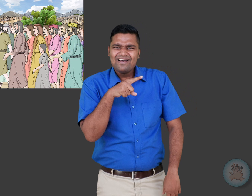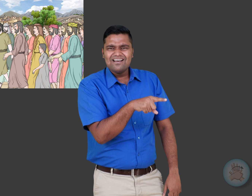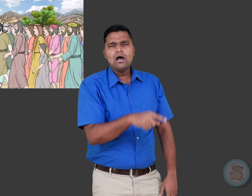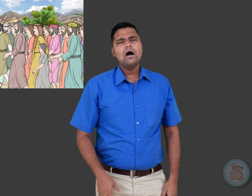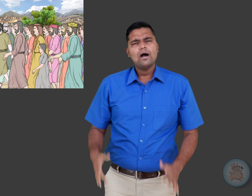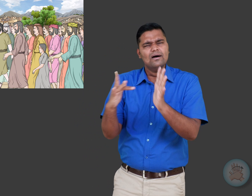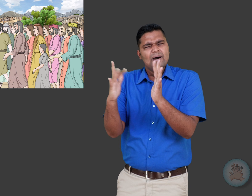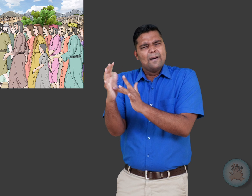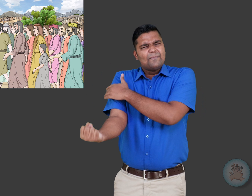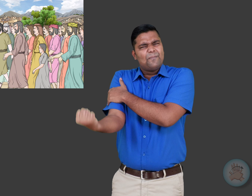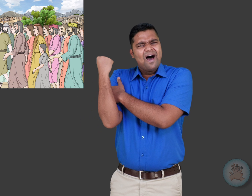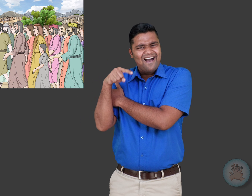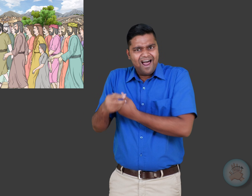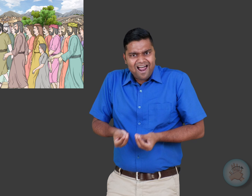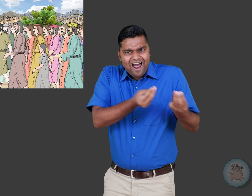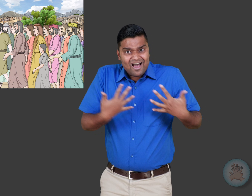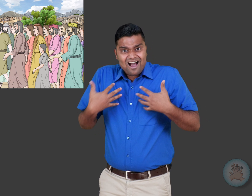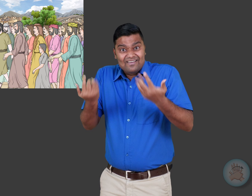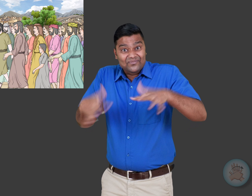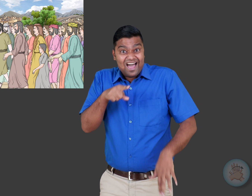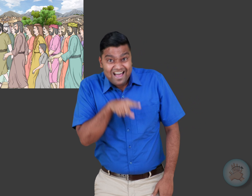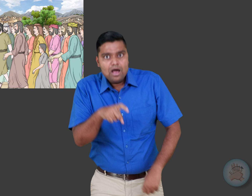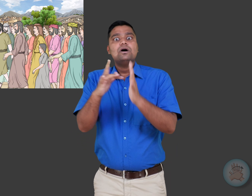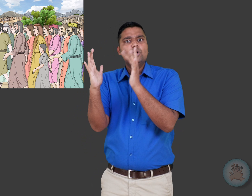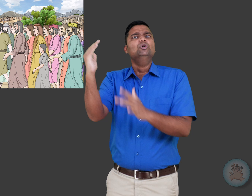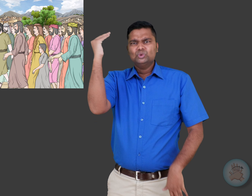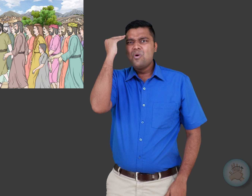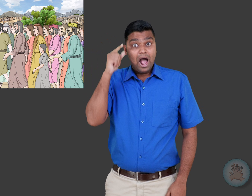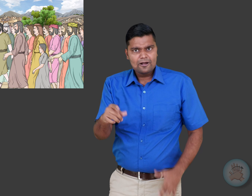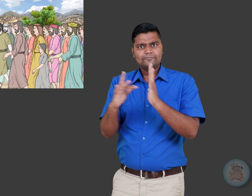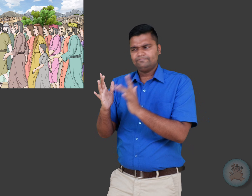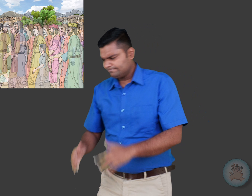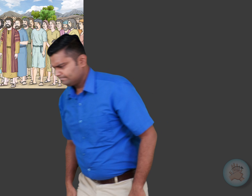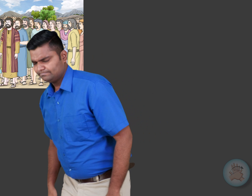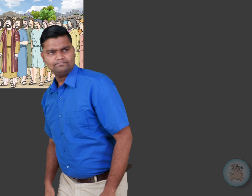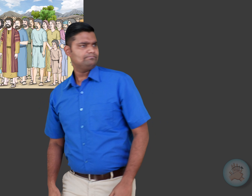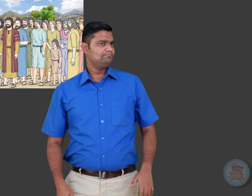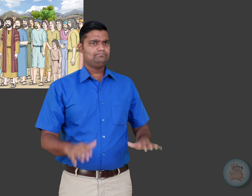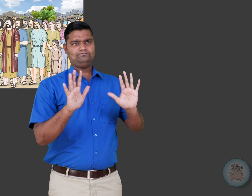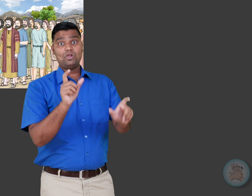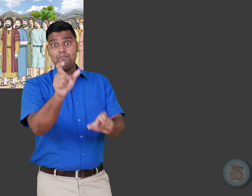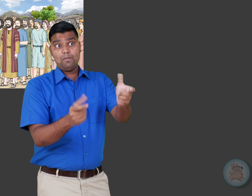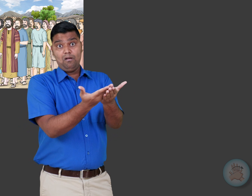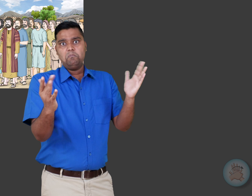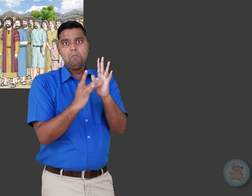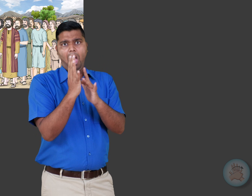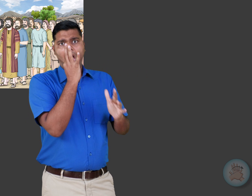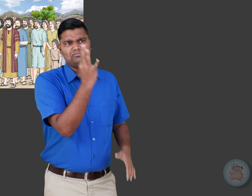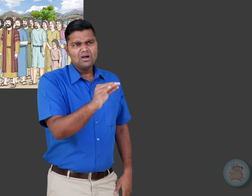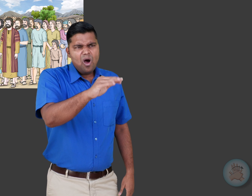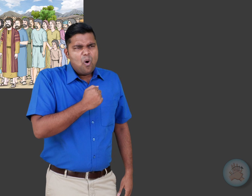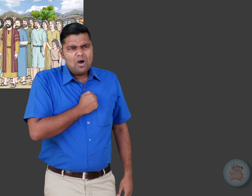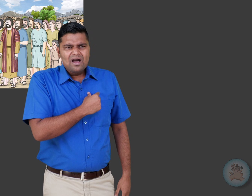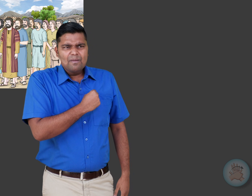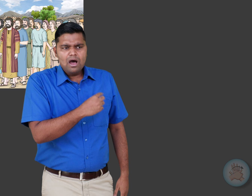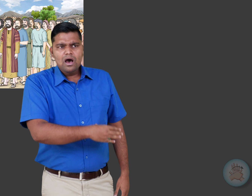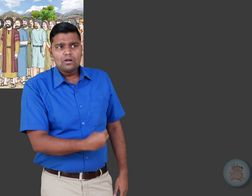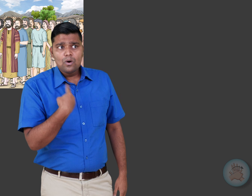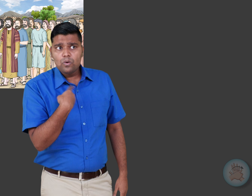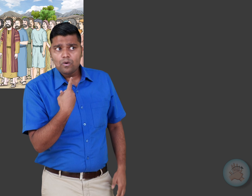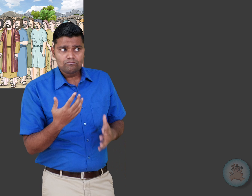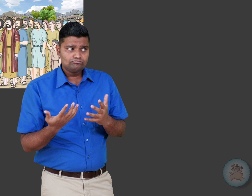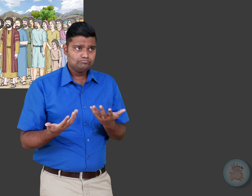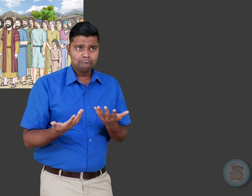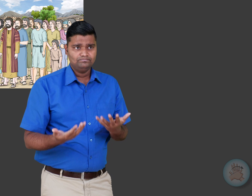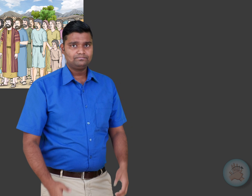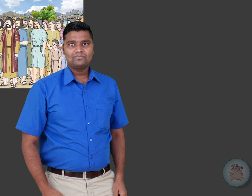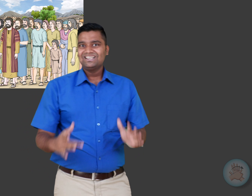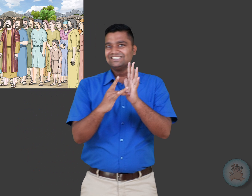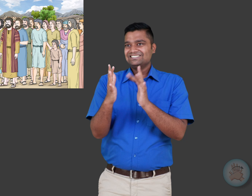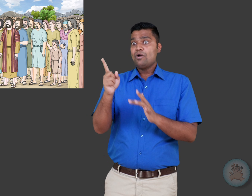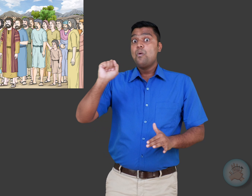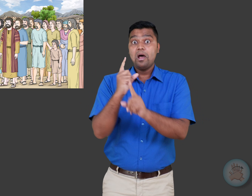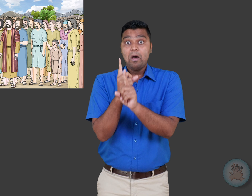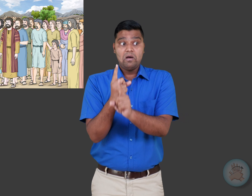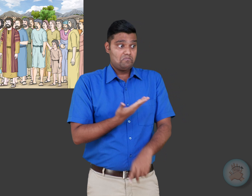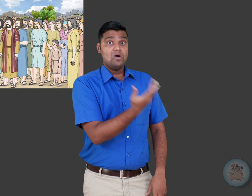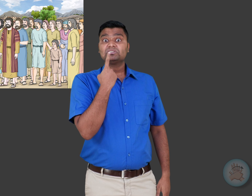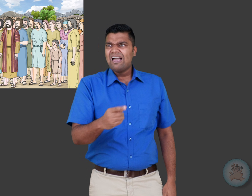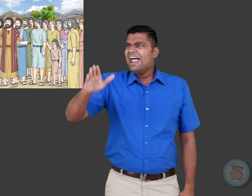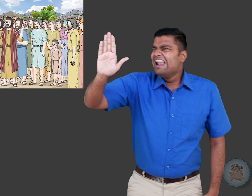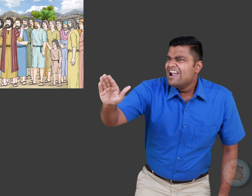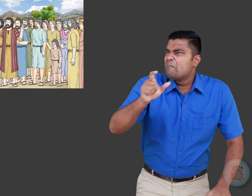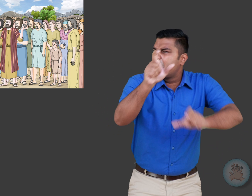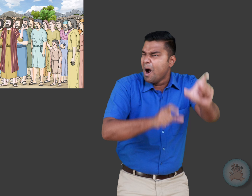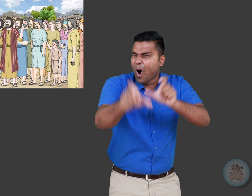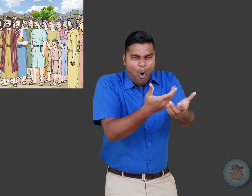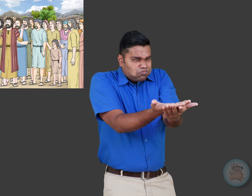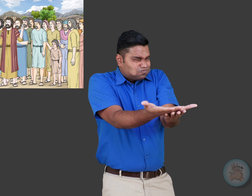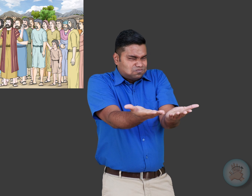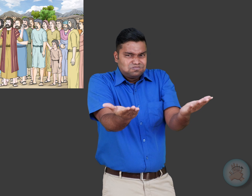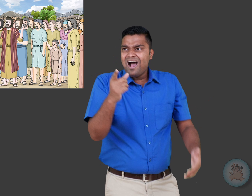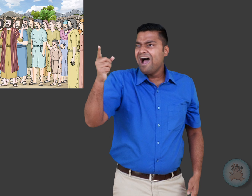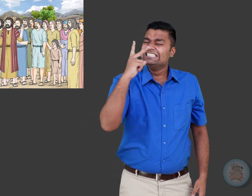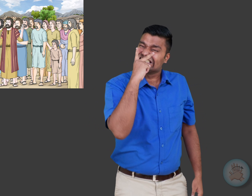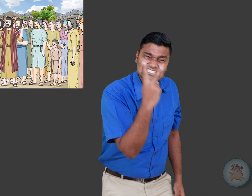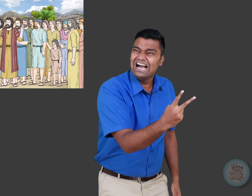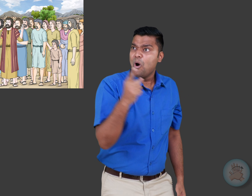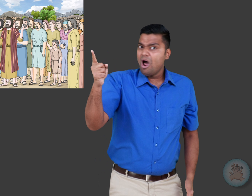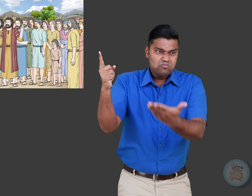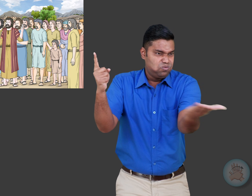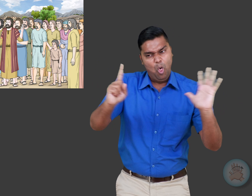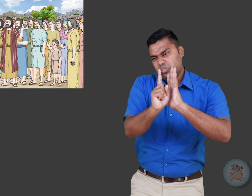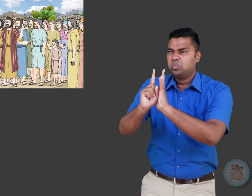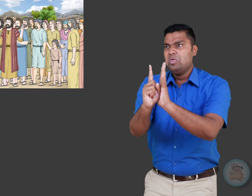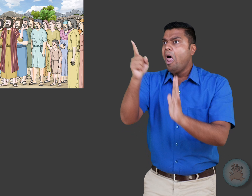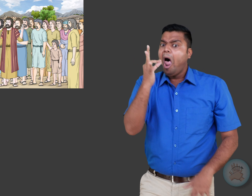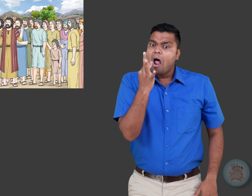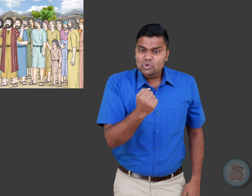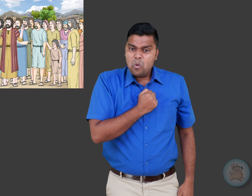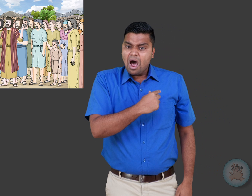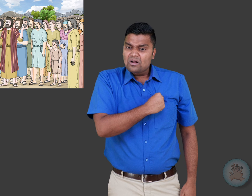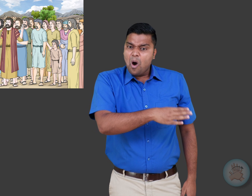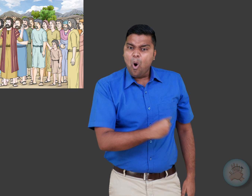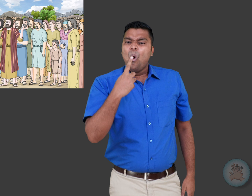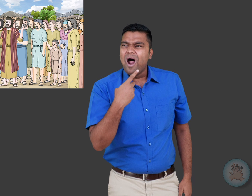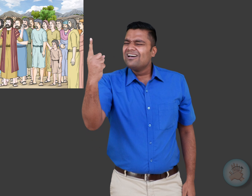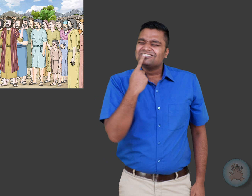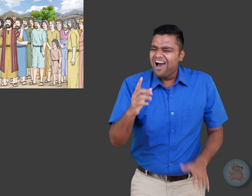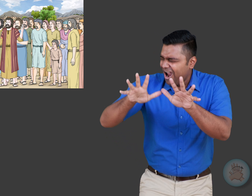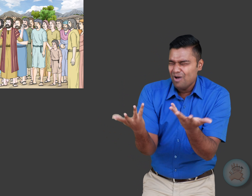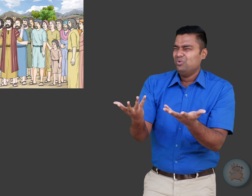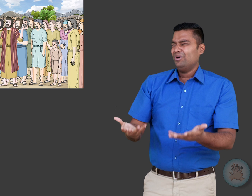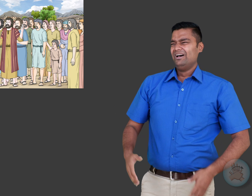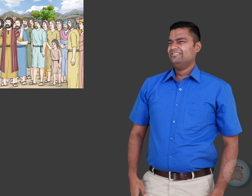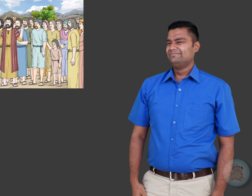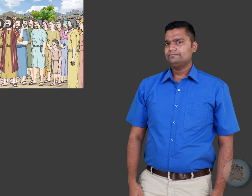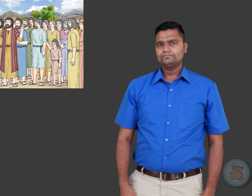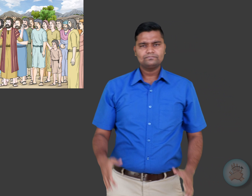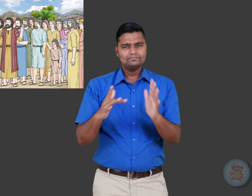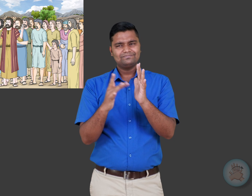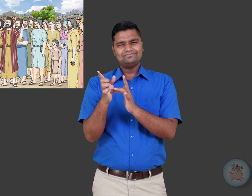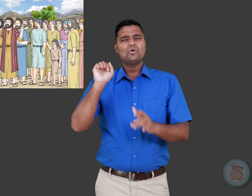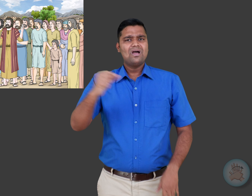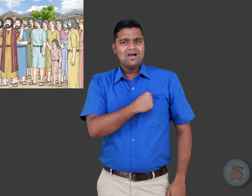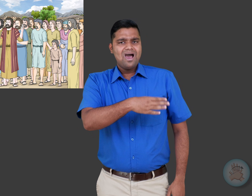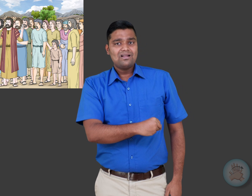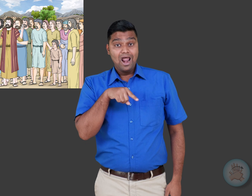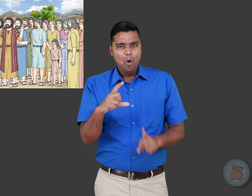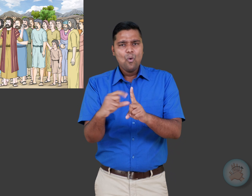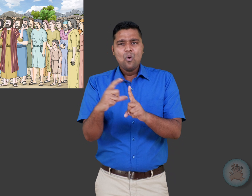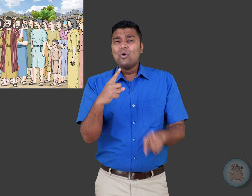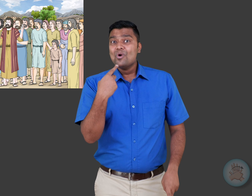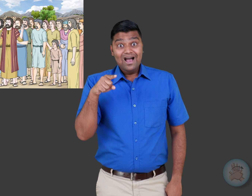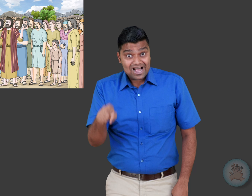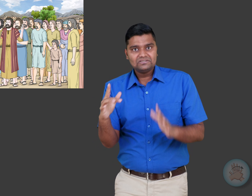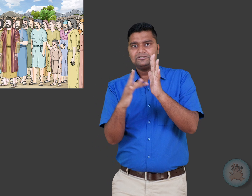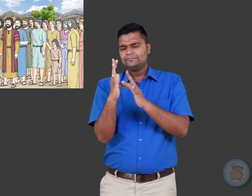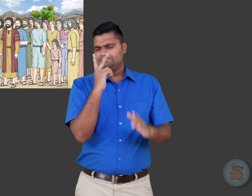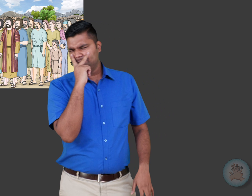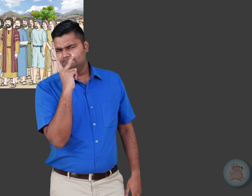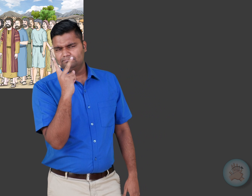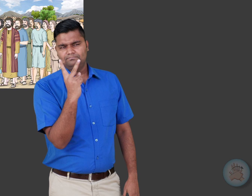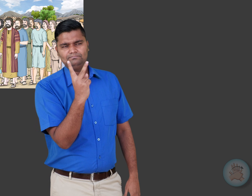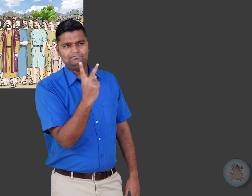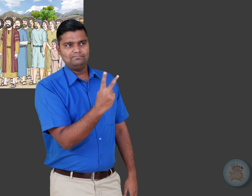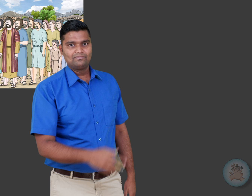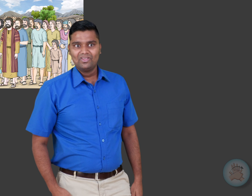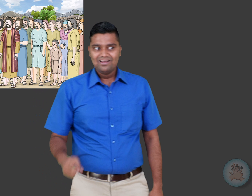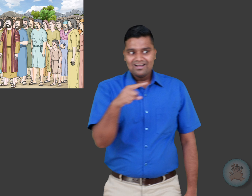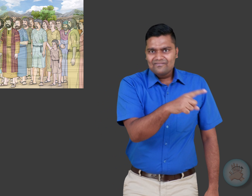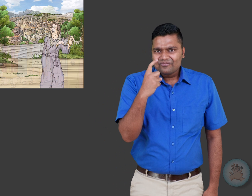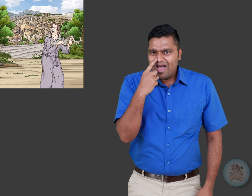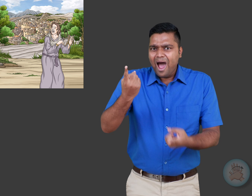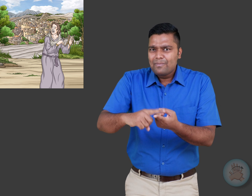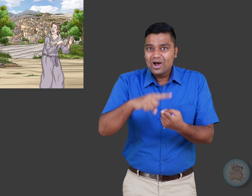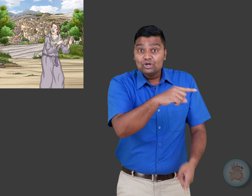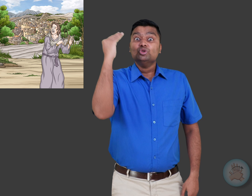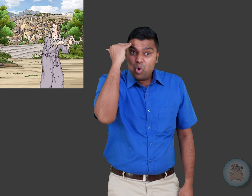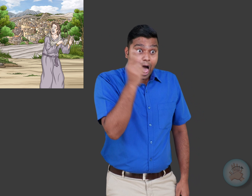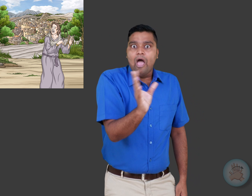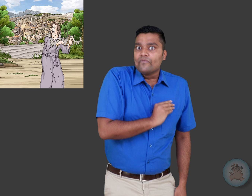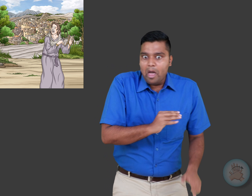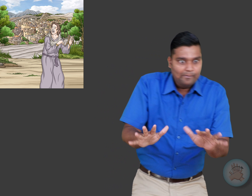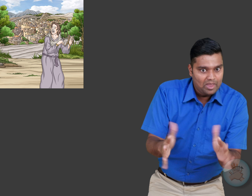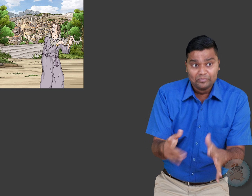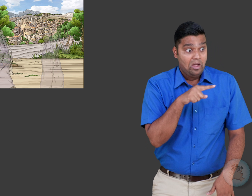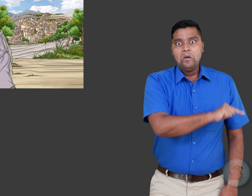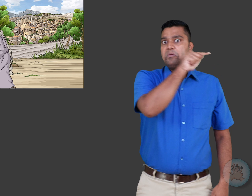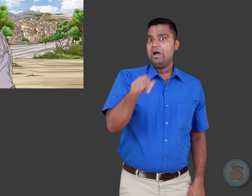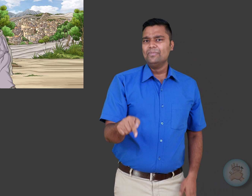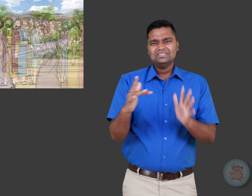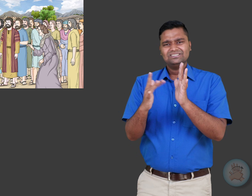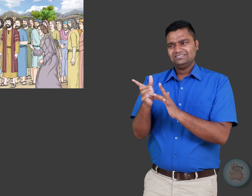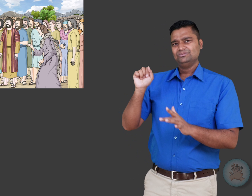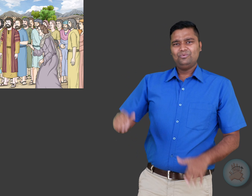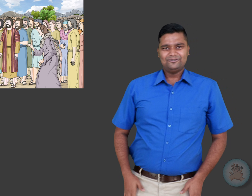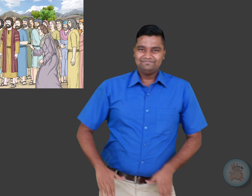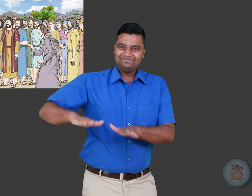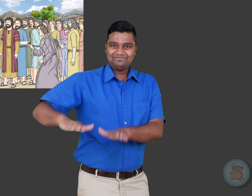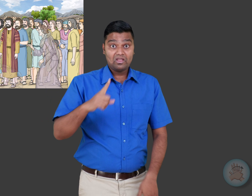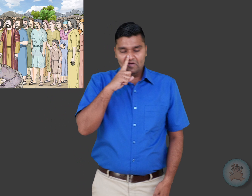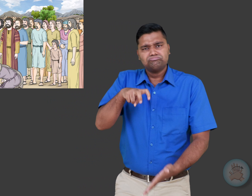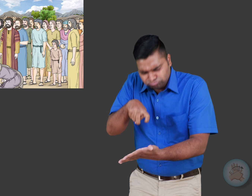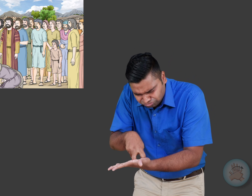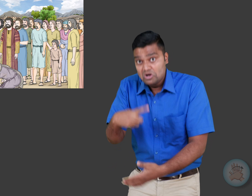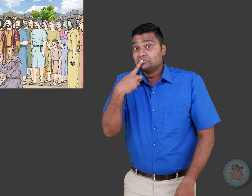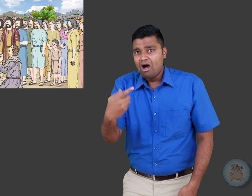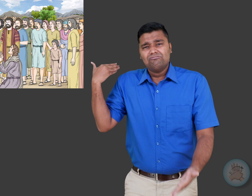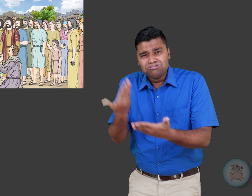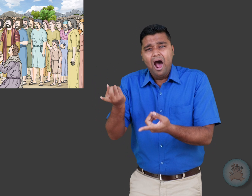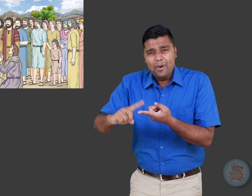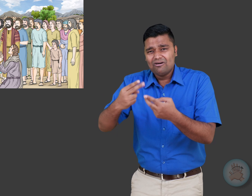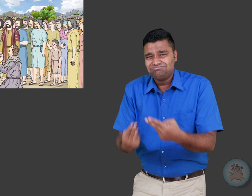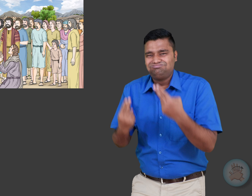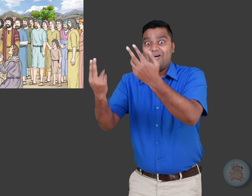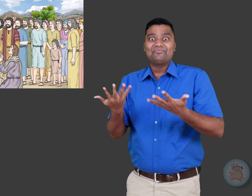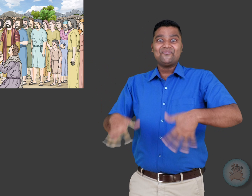At once Jesus was aware that power had gone out from Him. Turning to the crowd, He asked, “Who touched My garments?” His disciples answered, “You can see the crowd pressing in on You, and yet You ask, ‘Who touched Me?’” But He kept looking around to see who had done this.